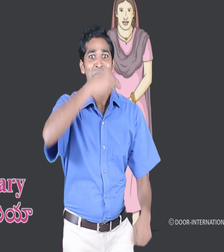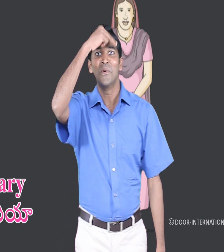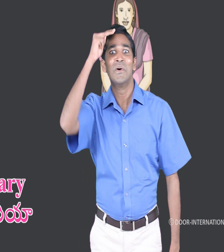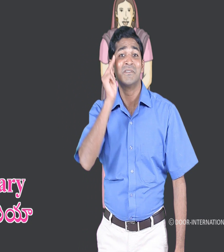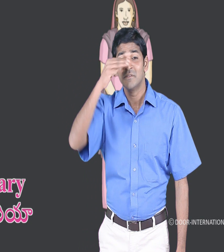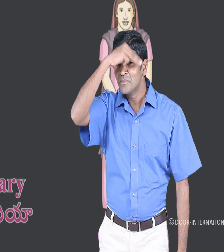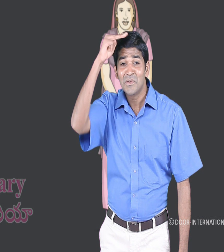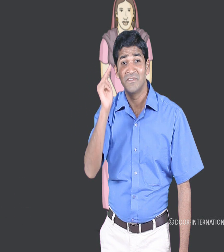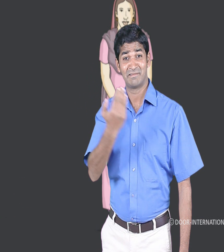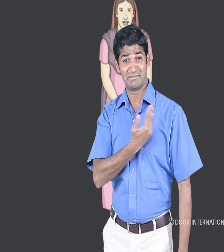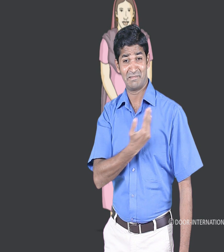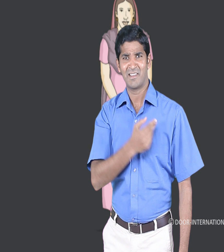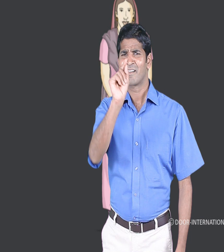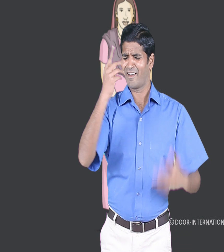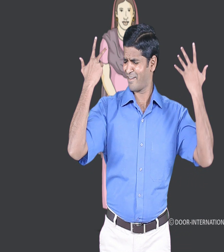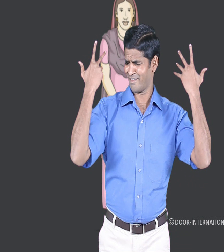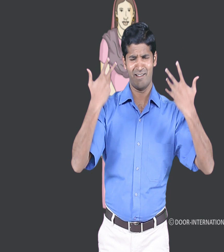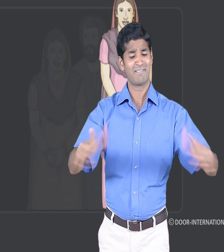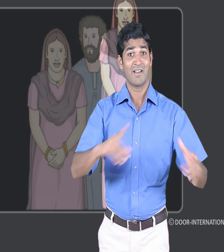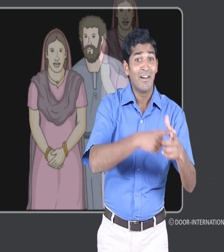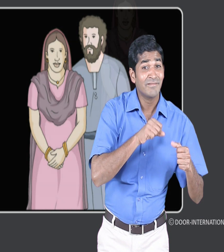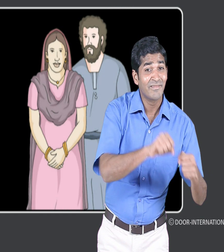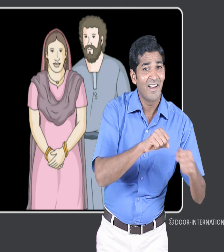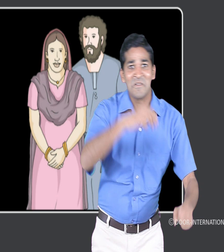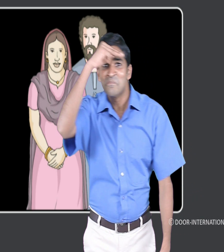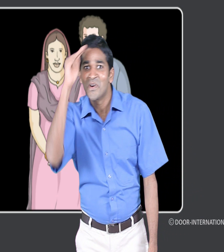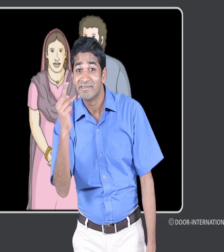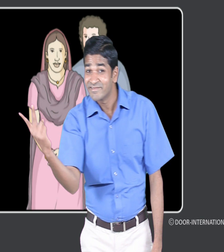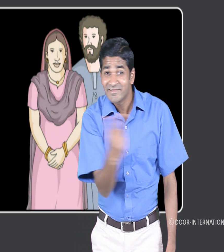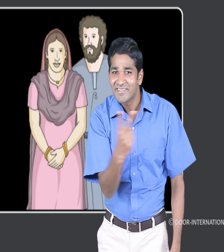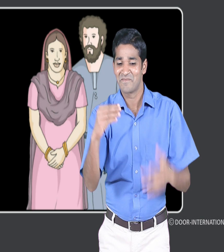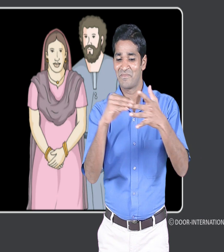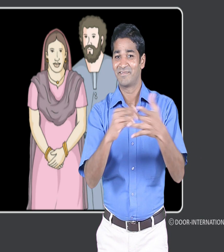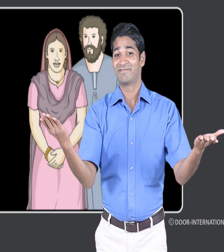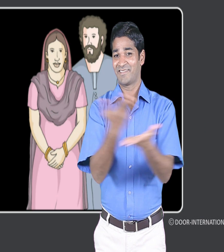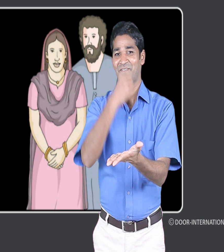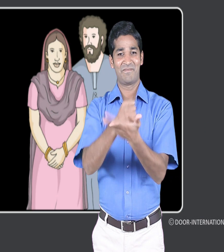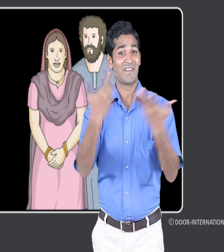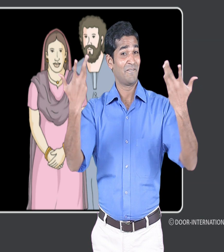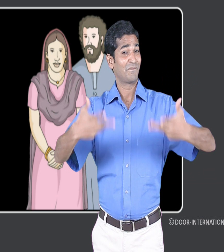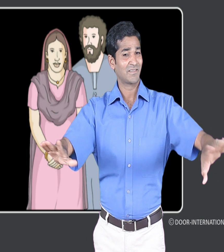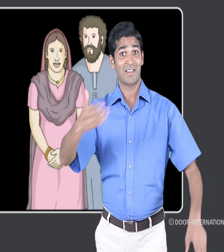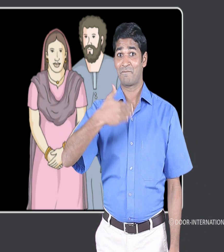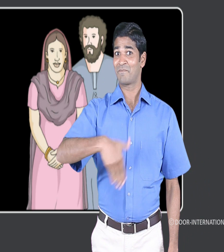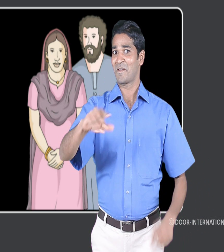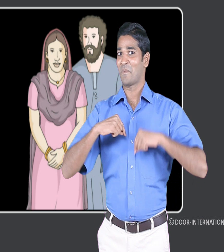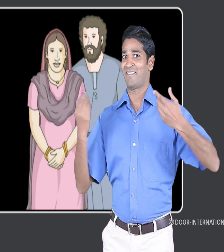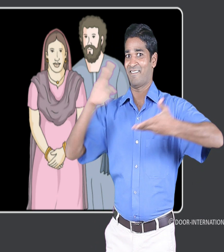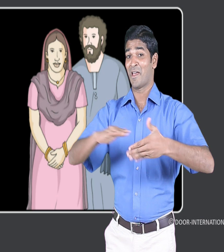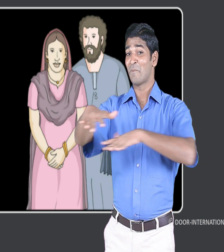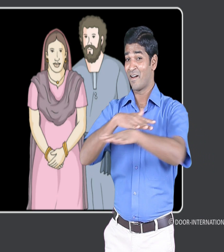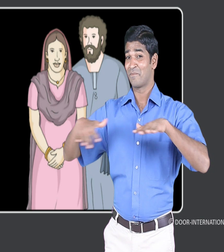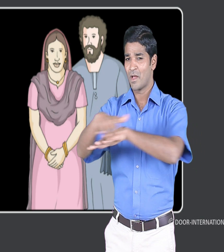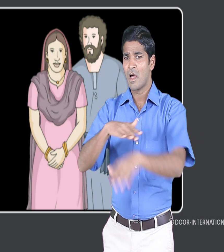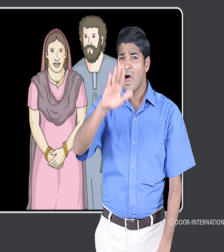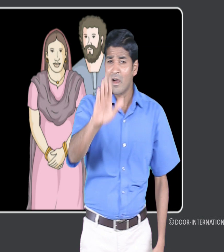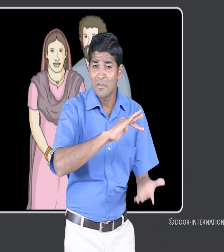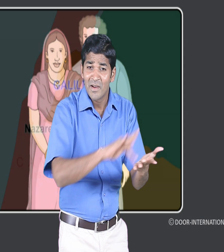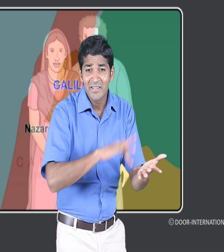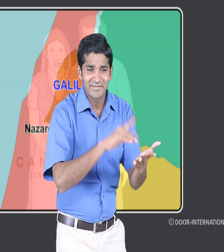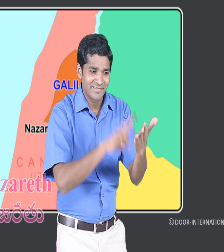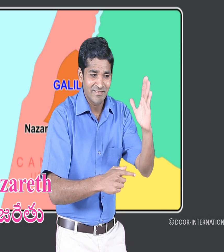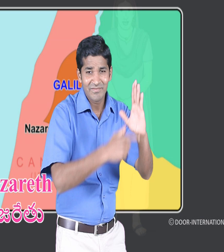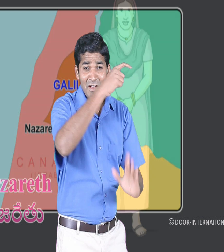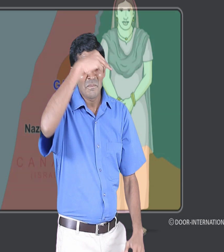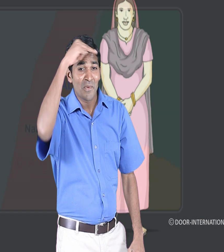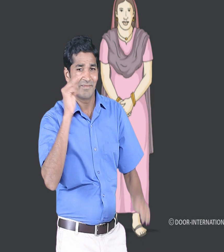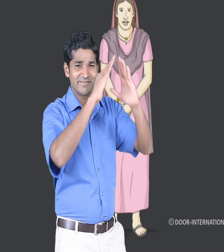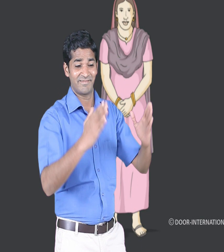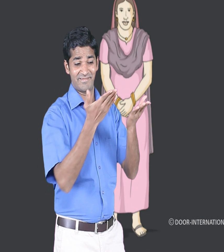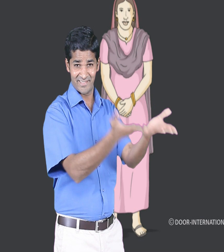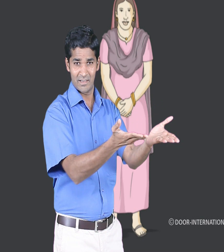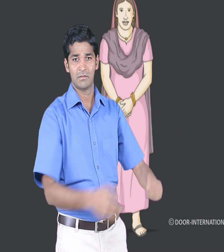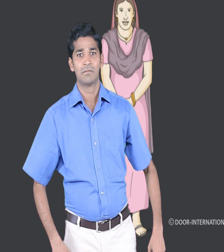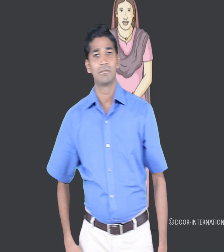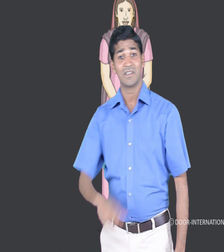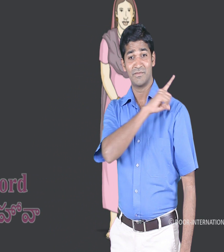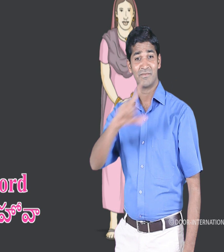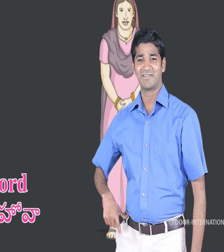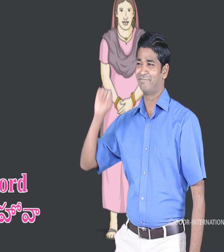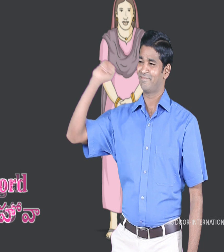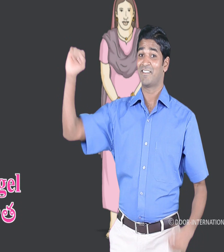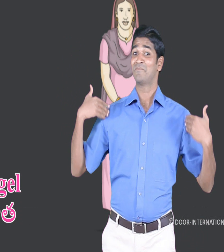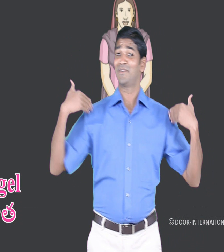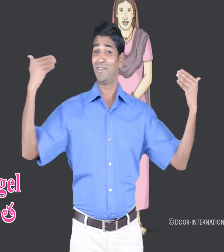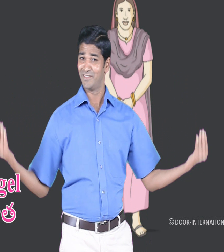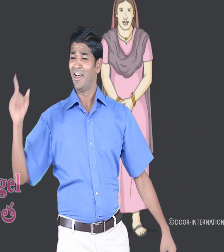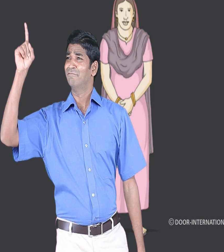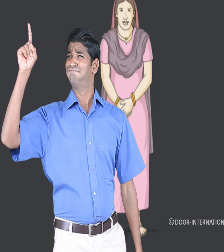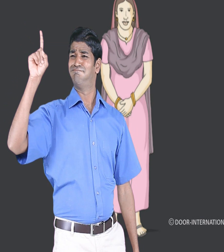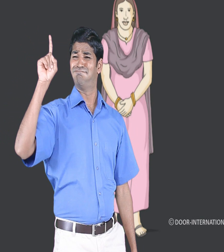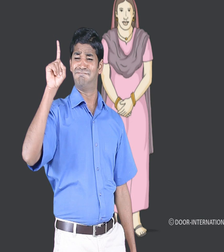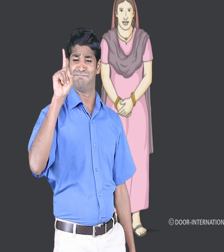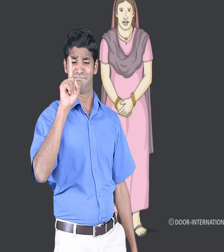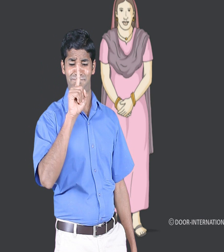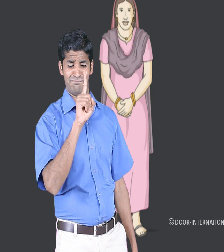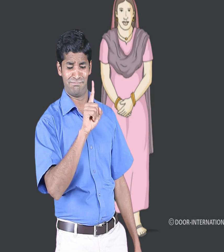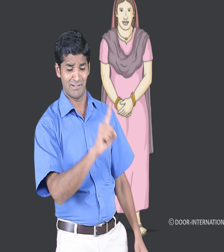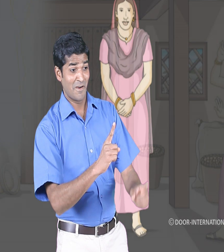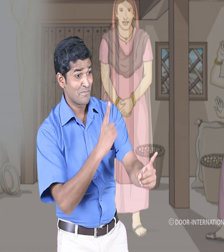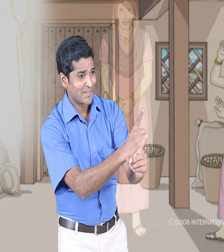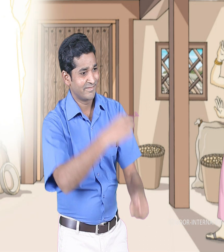The angel appeared to her and said, “Greetings, you who are highly favored!